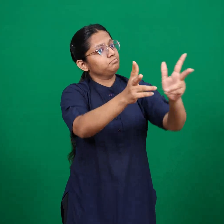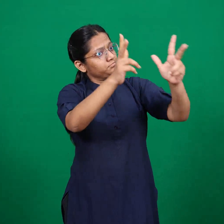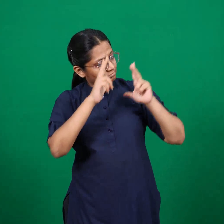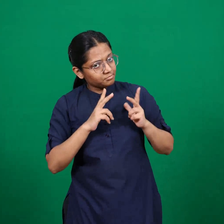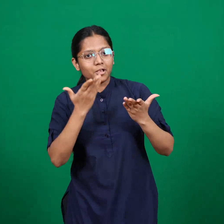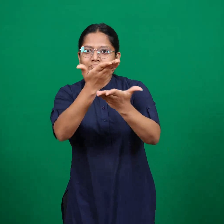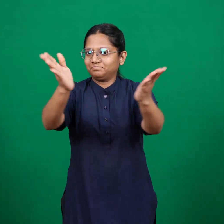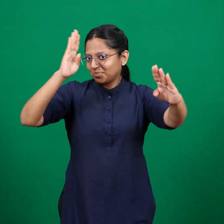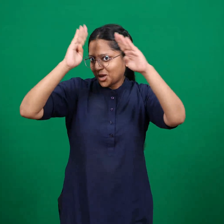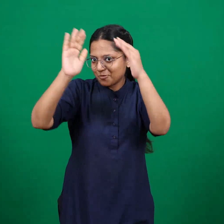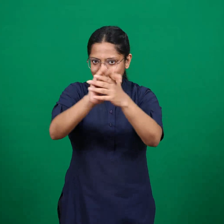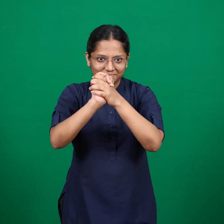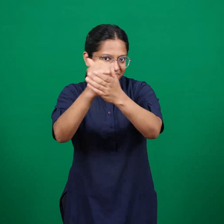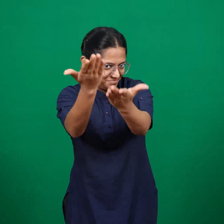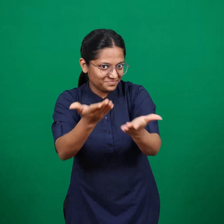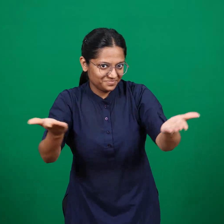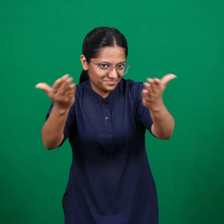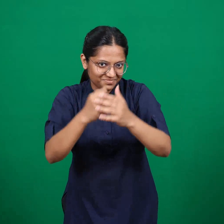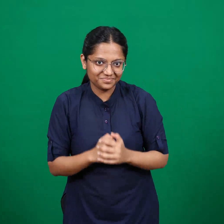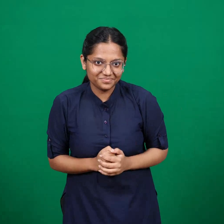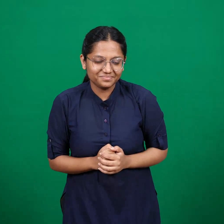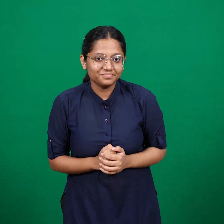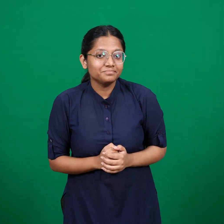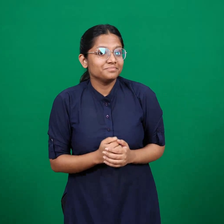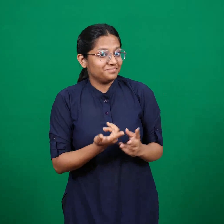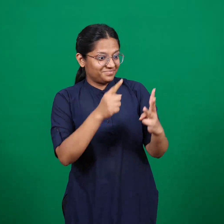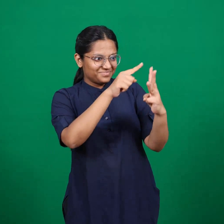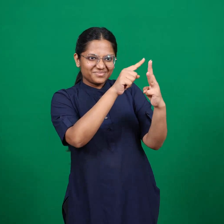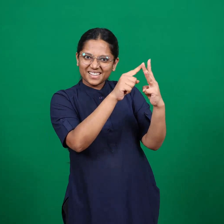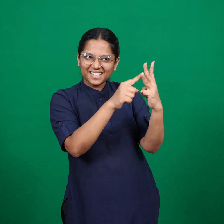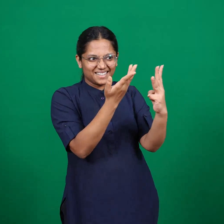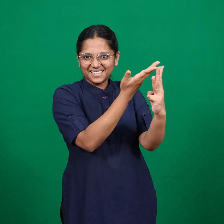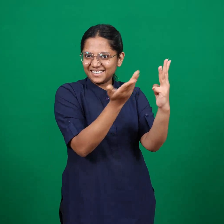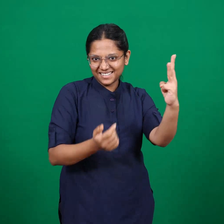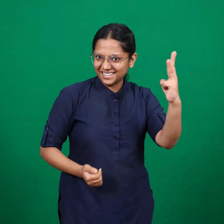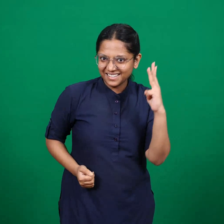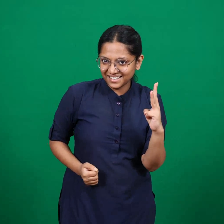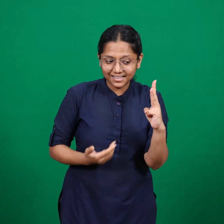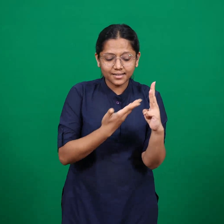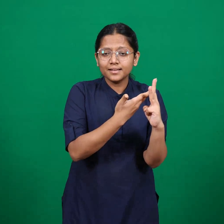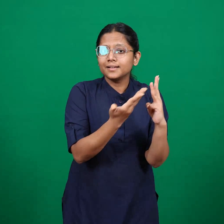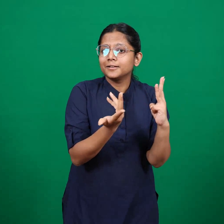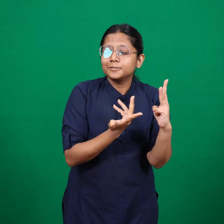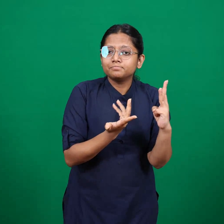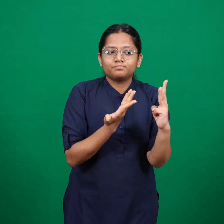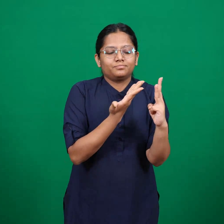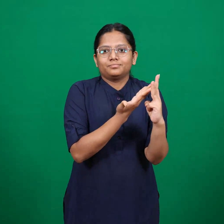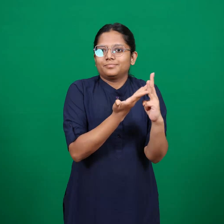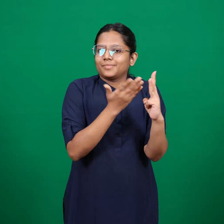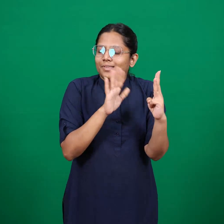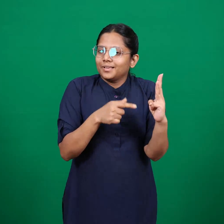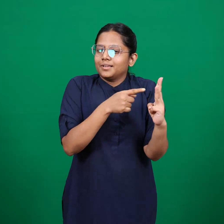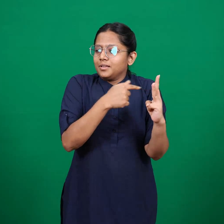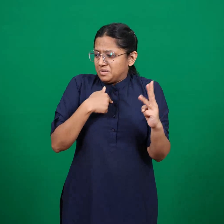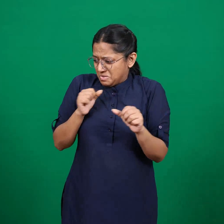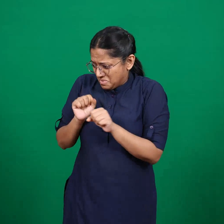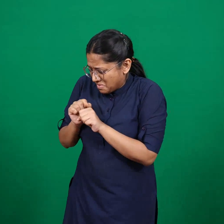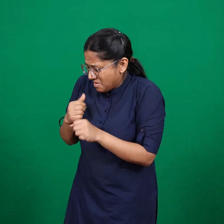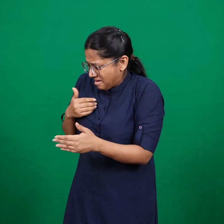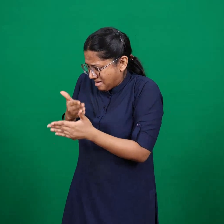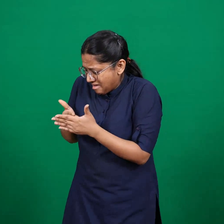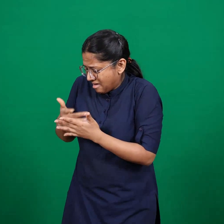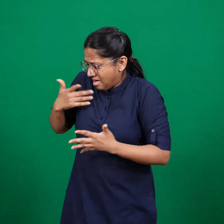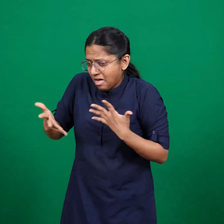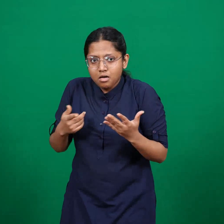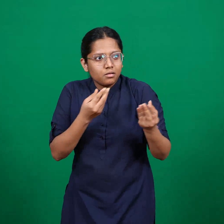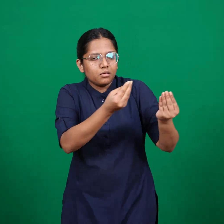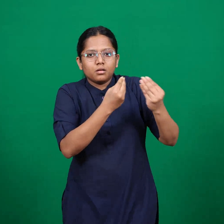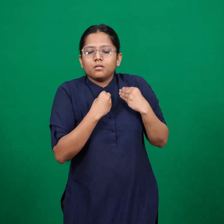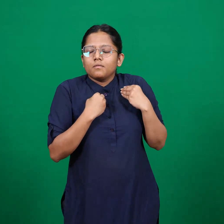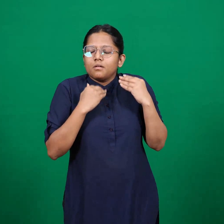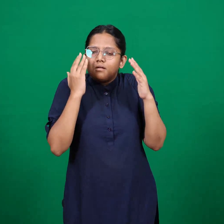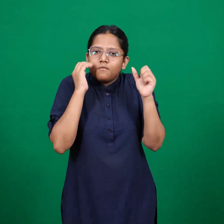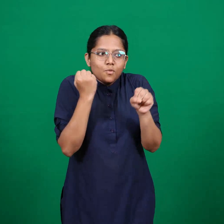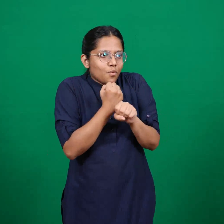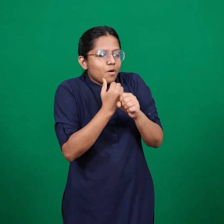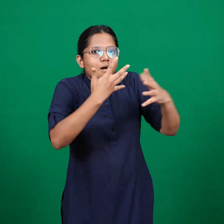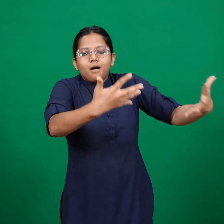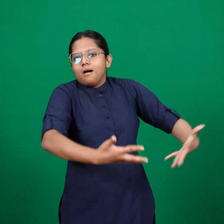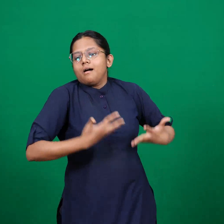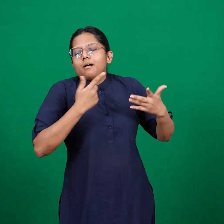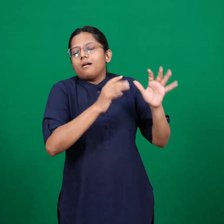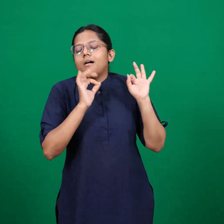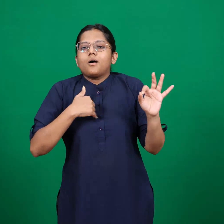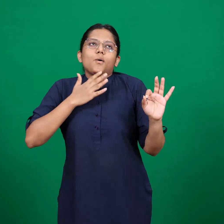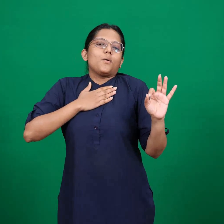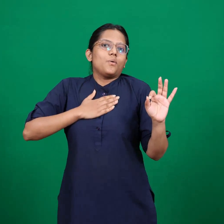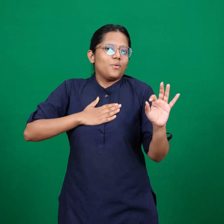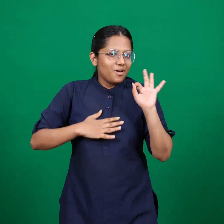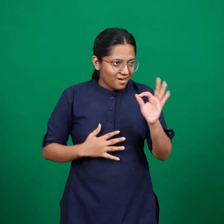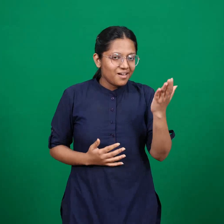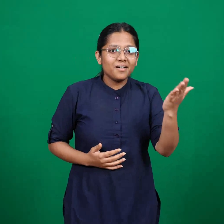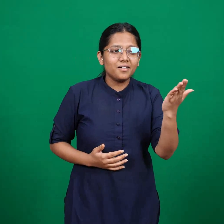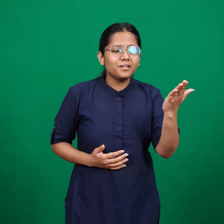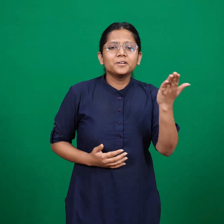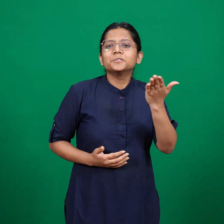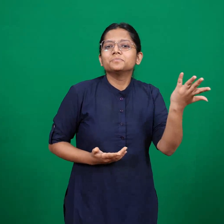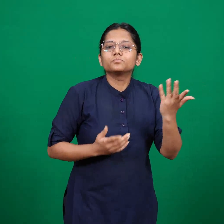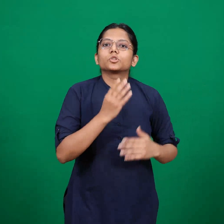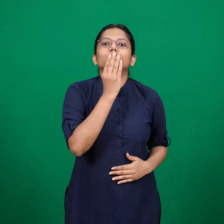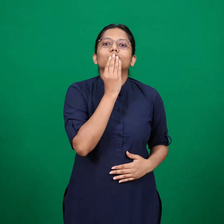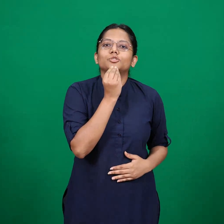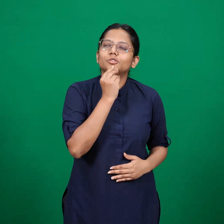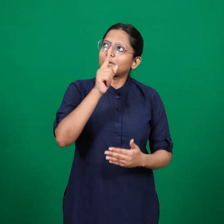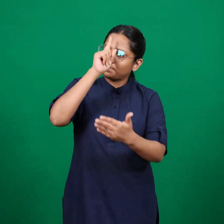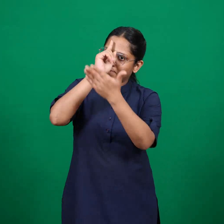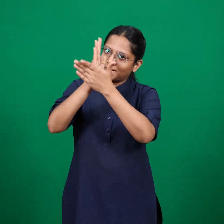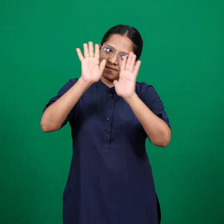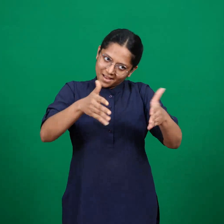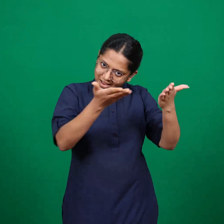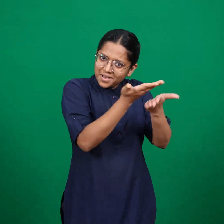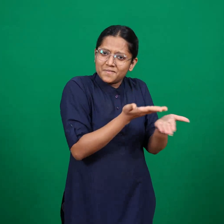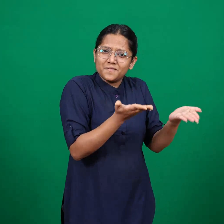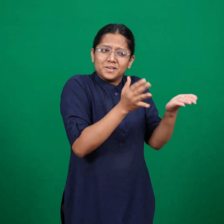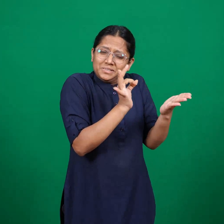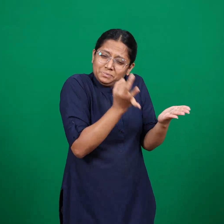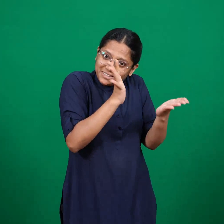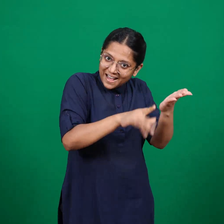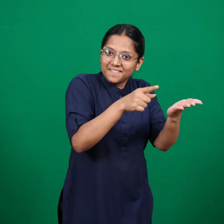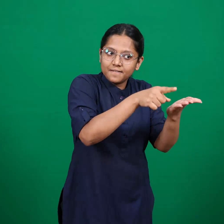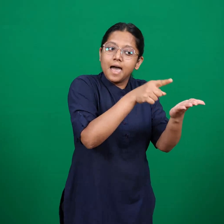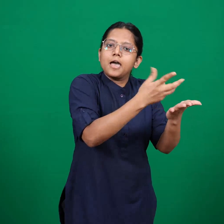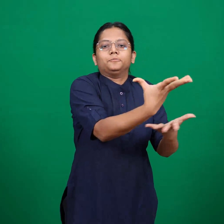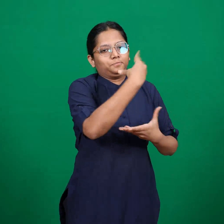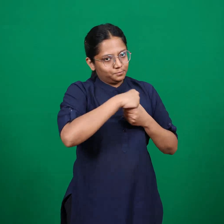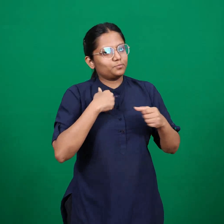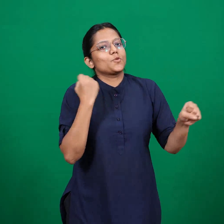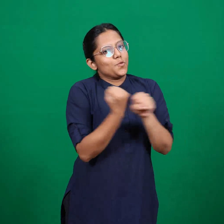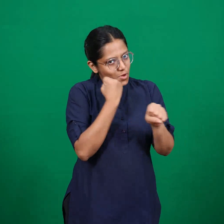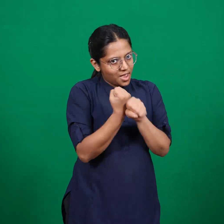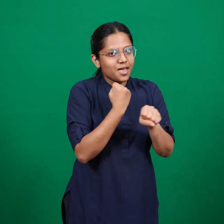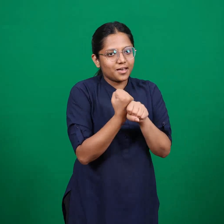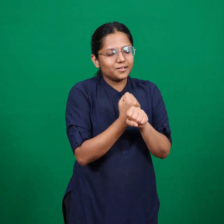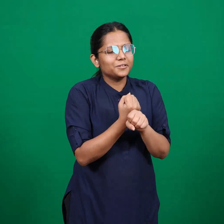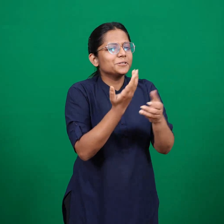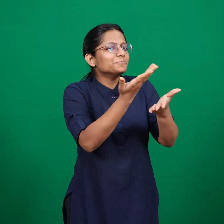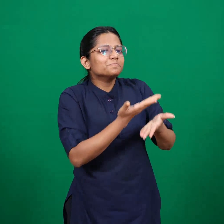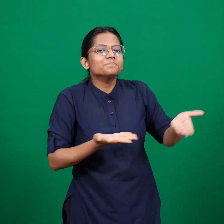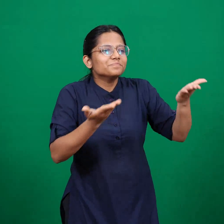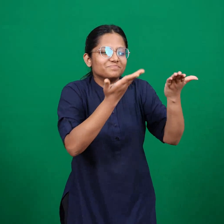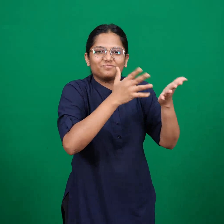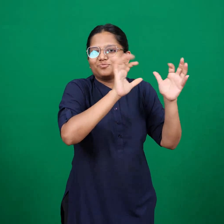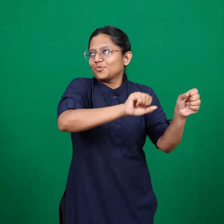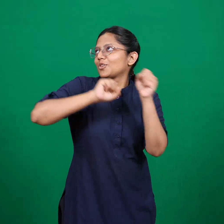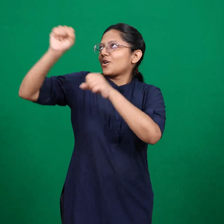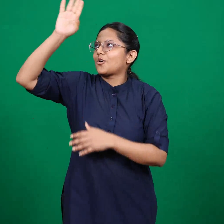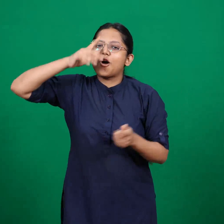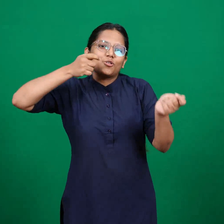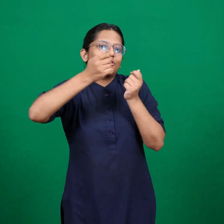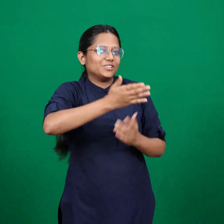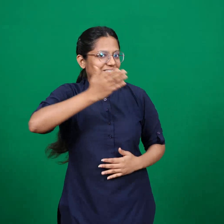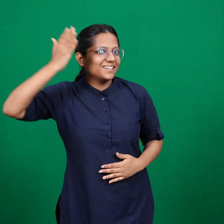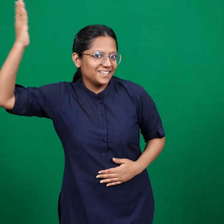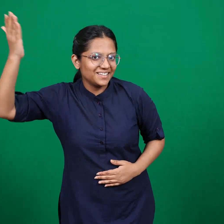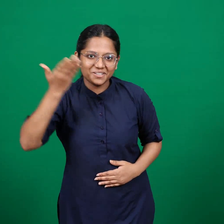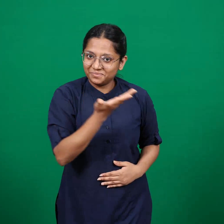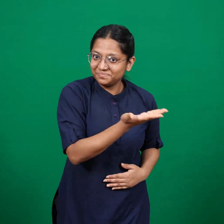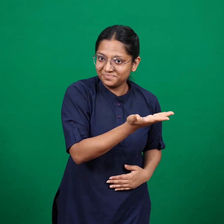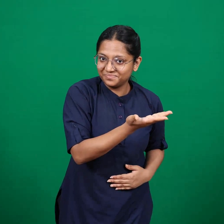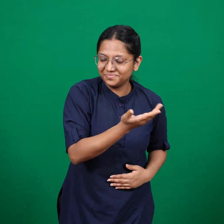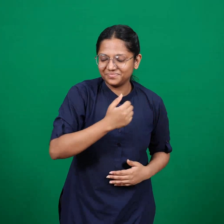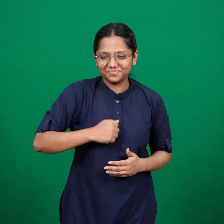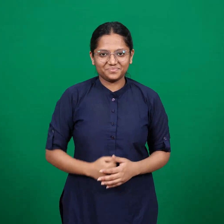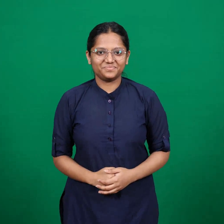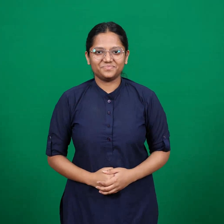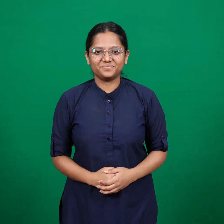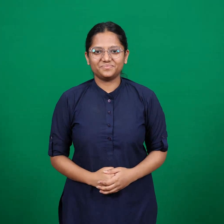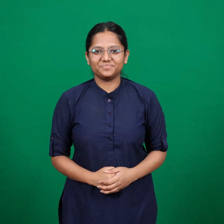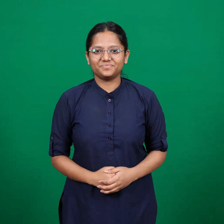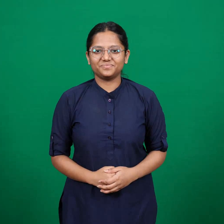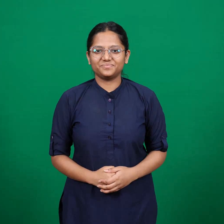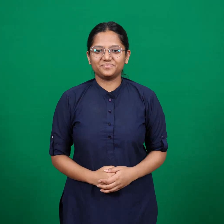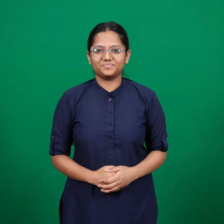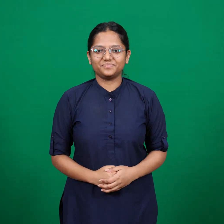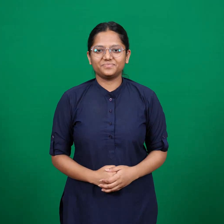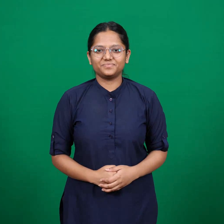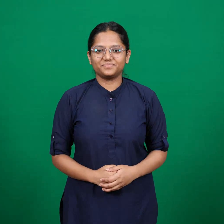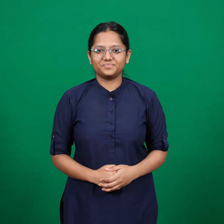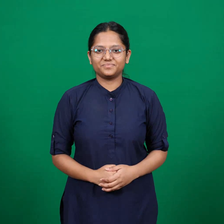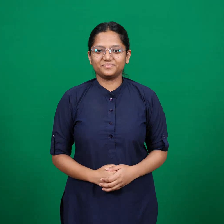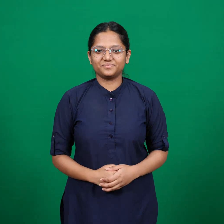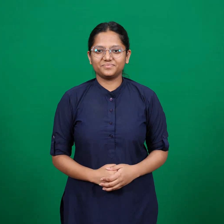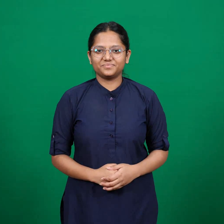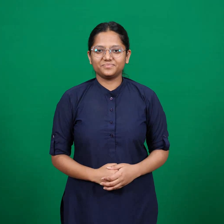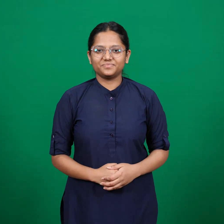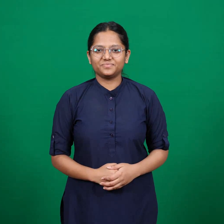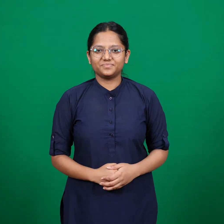These are the only Jews among my fellow workers for the kingdom of God, and they have been a comfort to me.